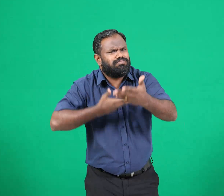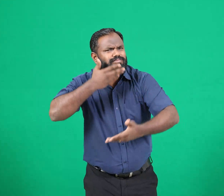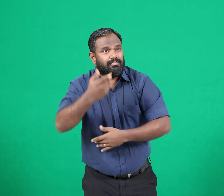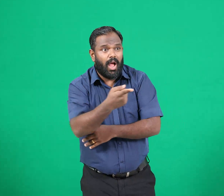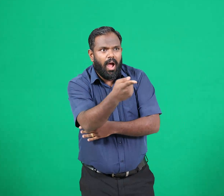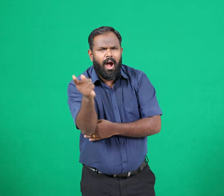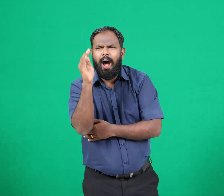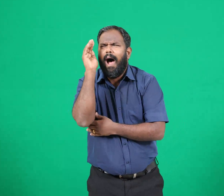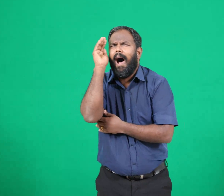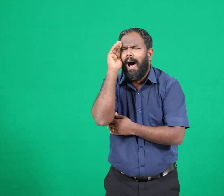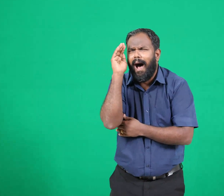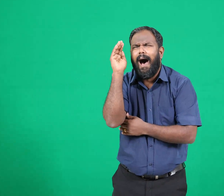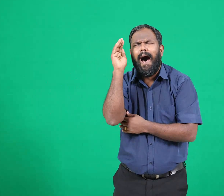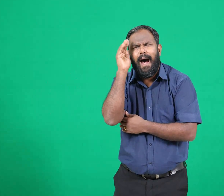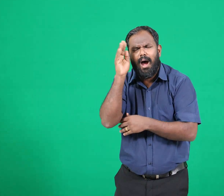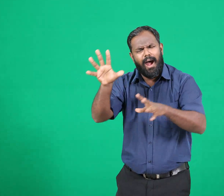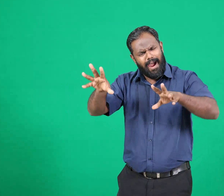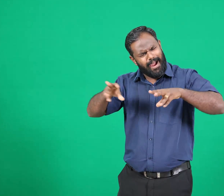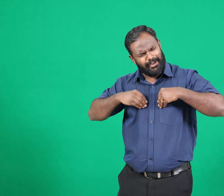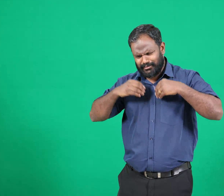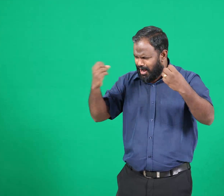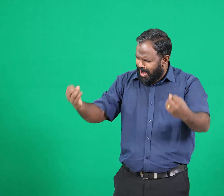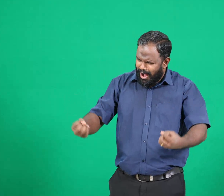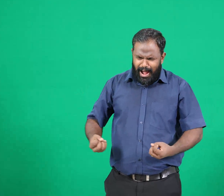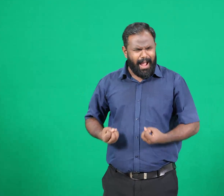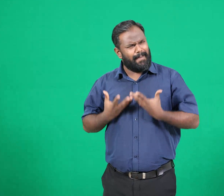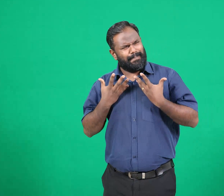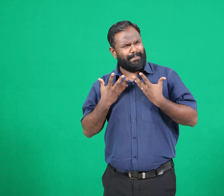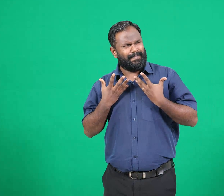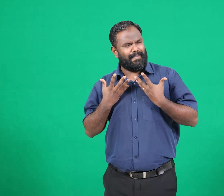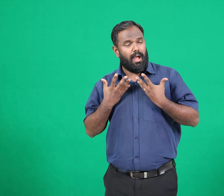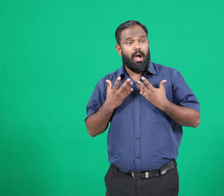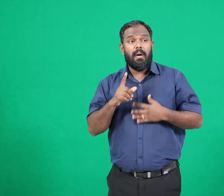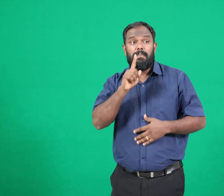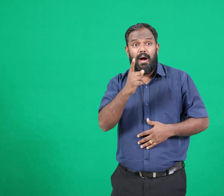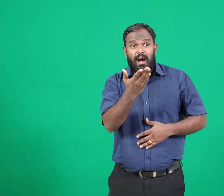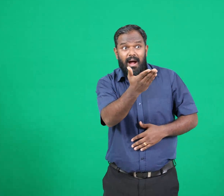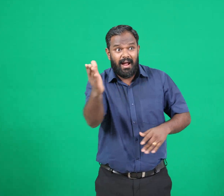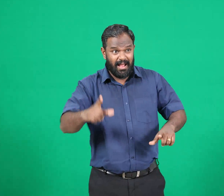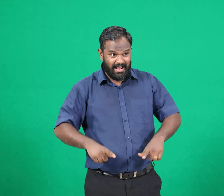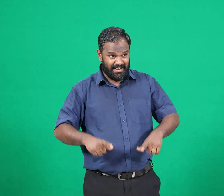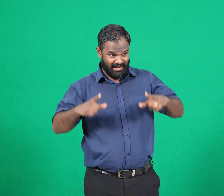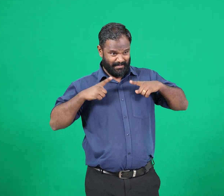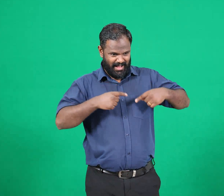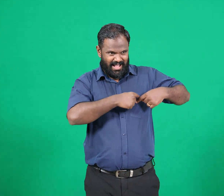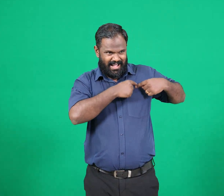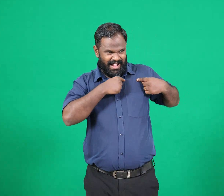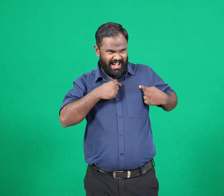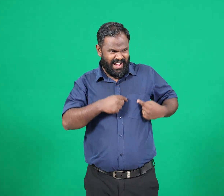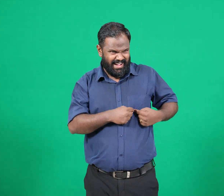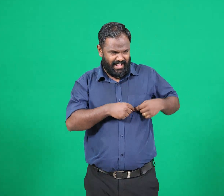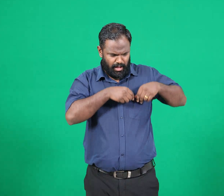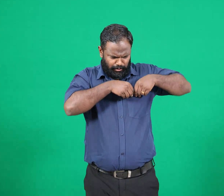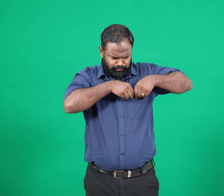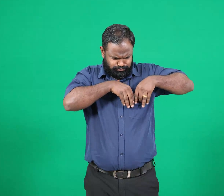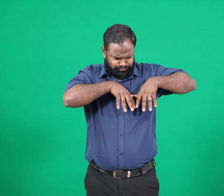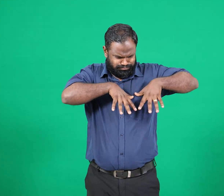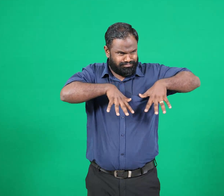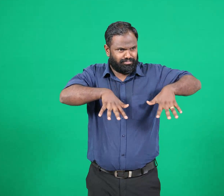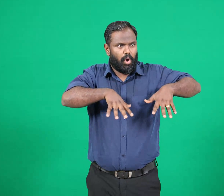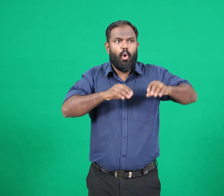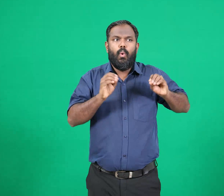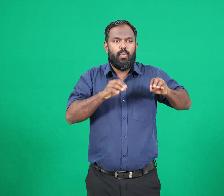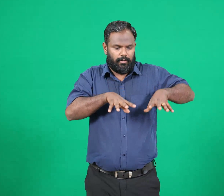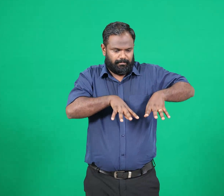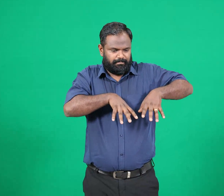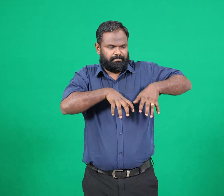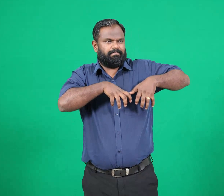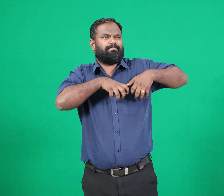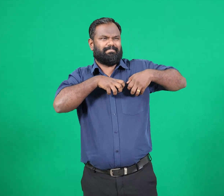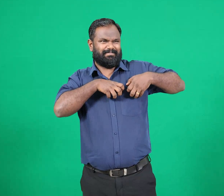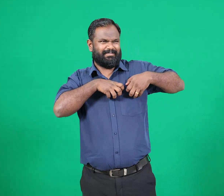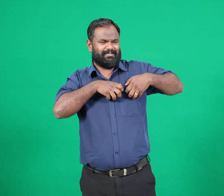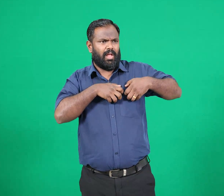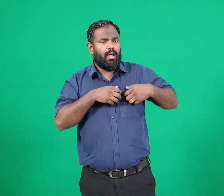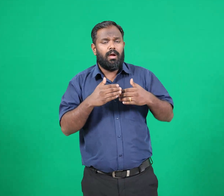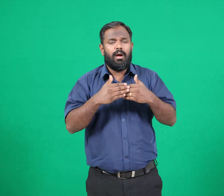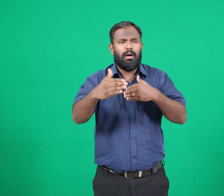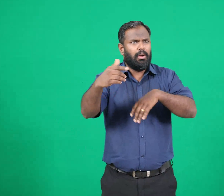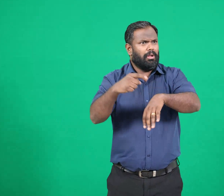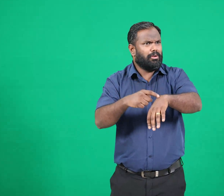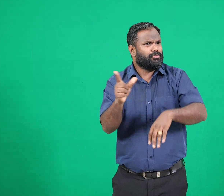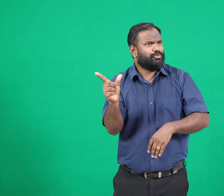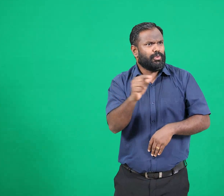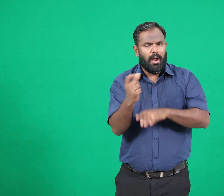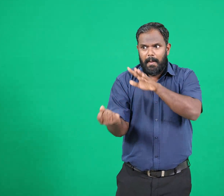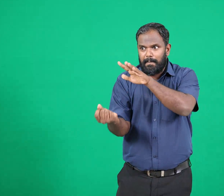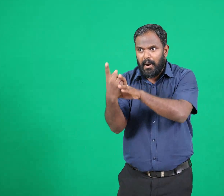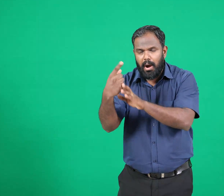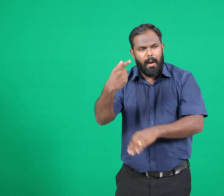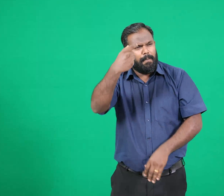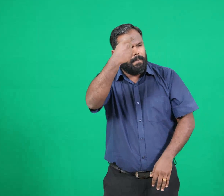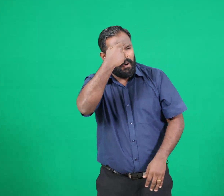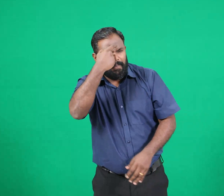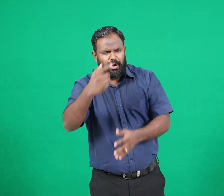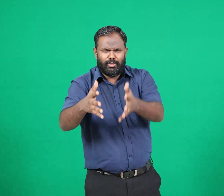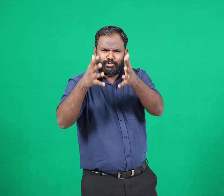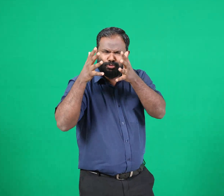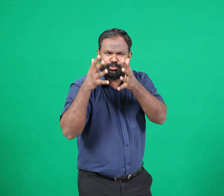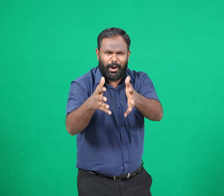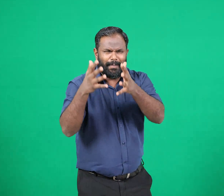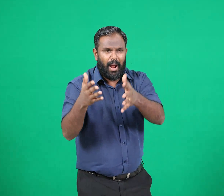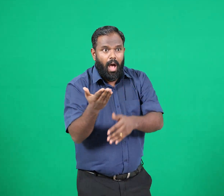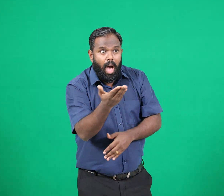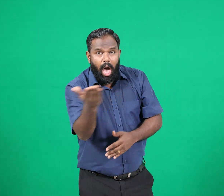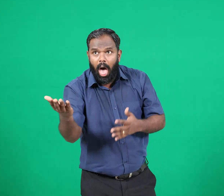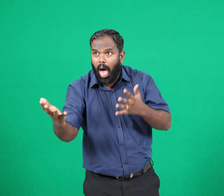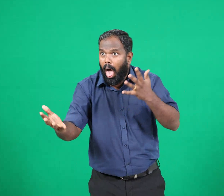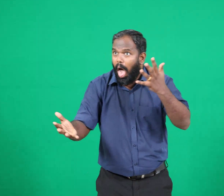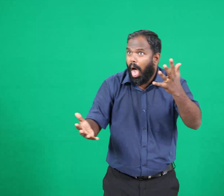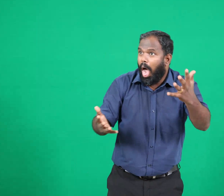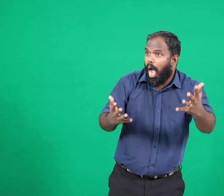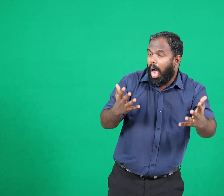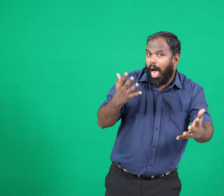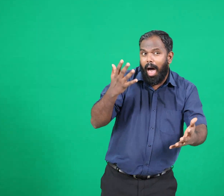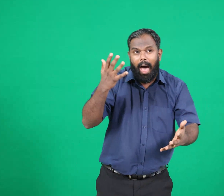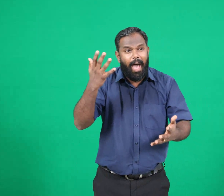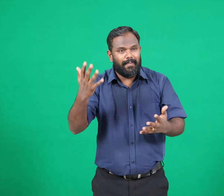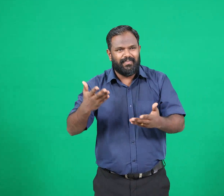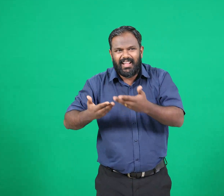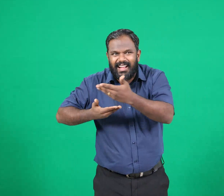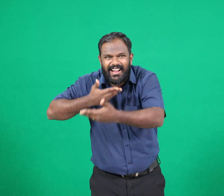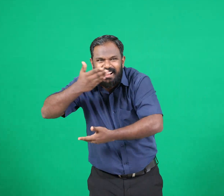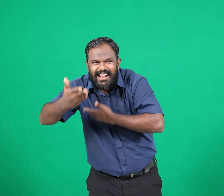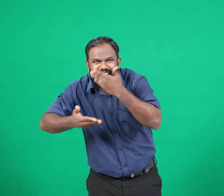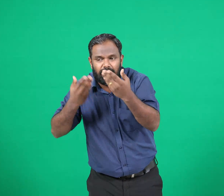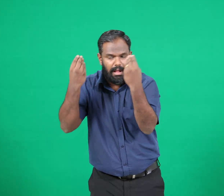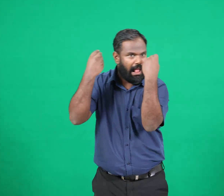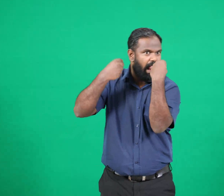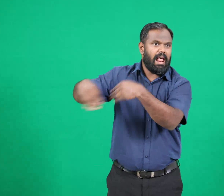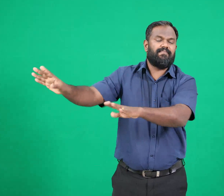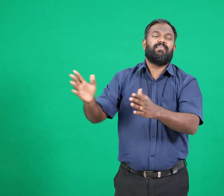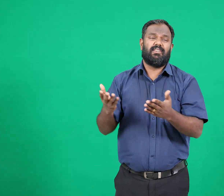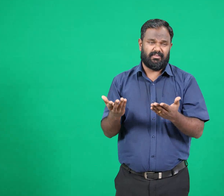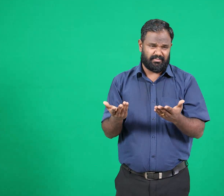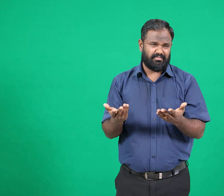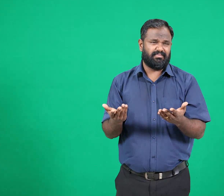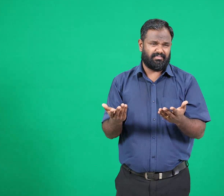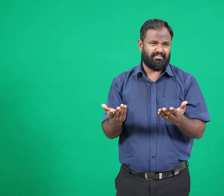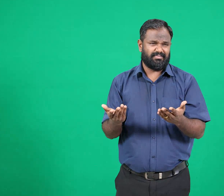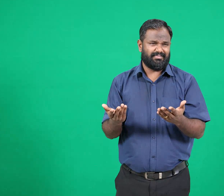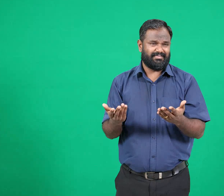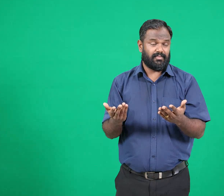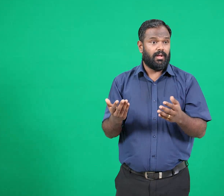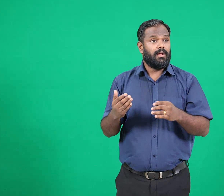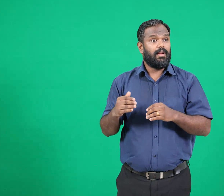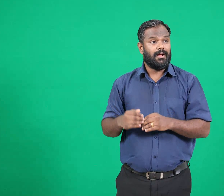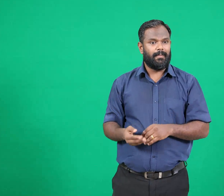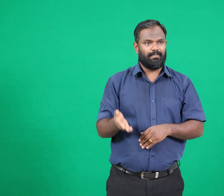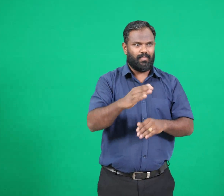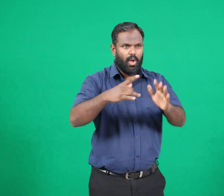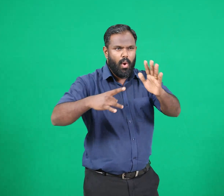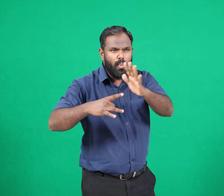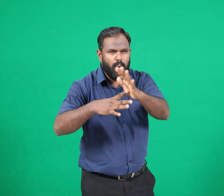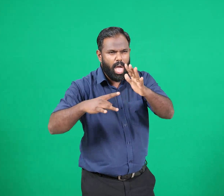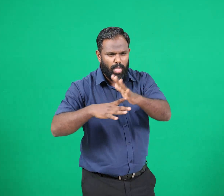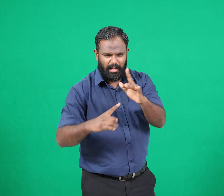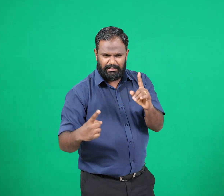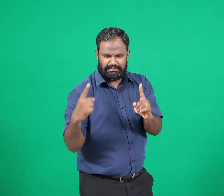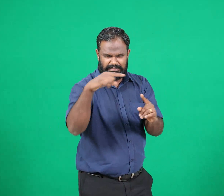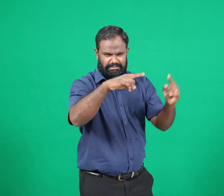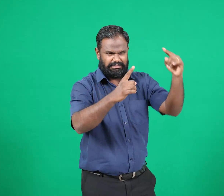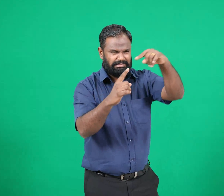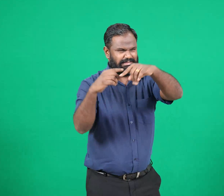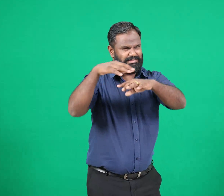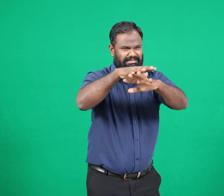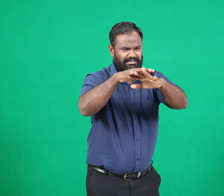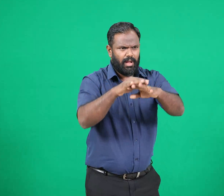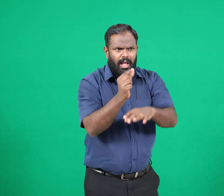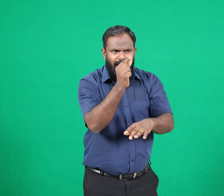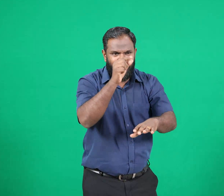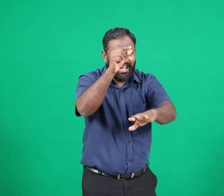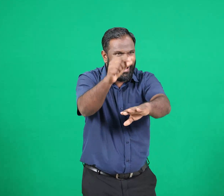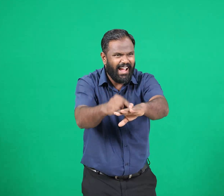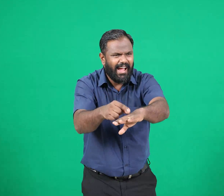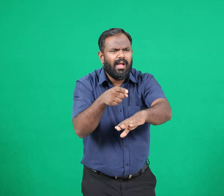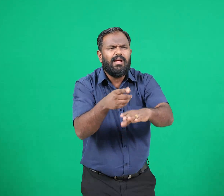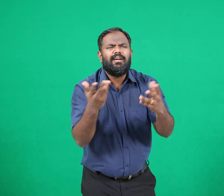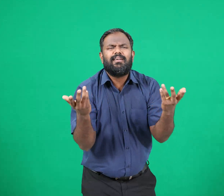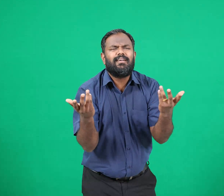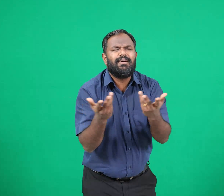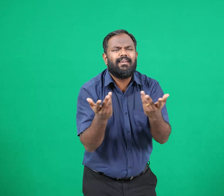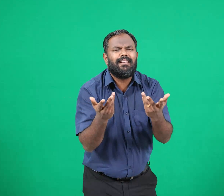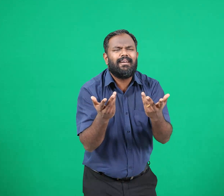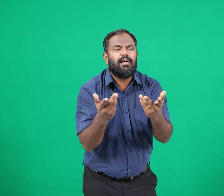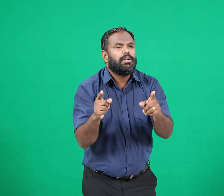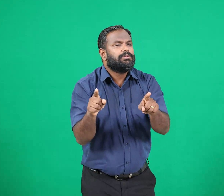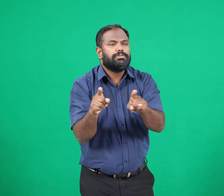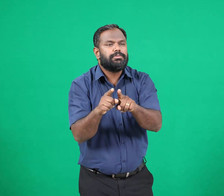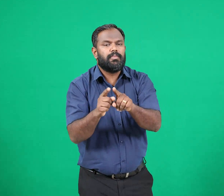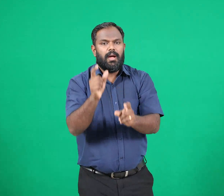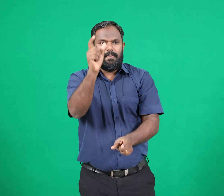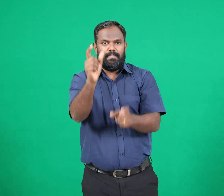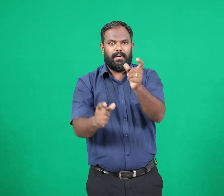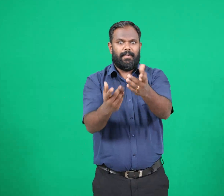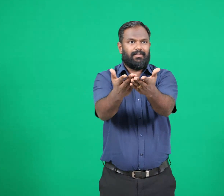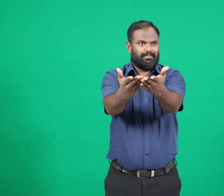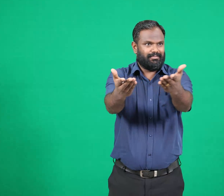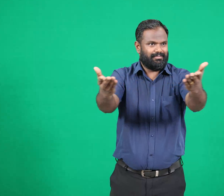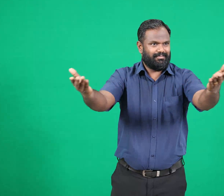But since he has no root, he remains for only a season. When trouble or persecution comes because of the word, he quickly falls away.